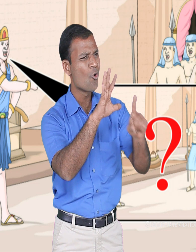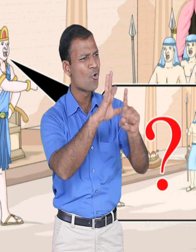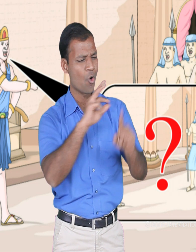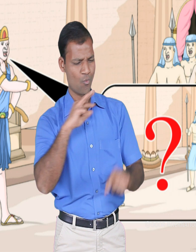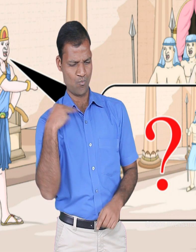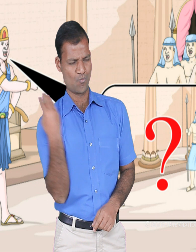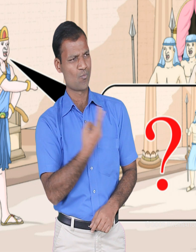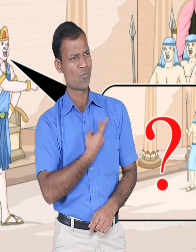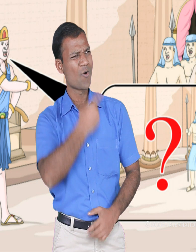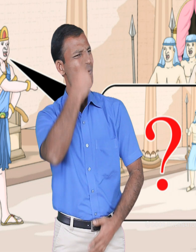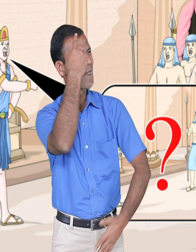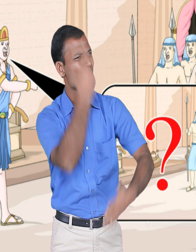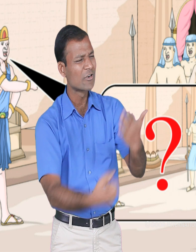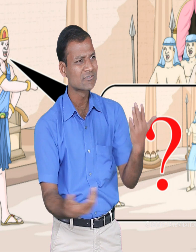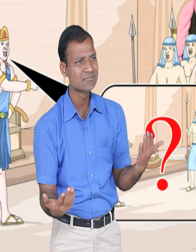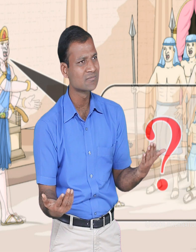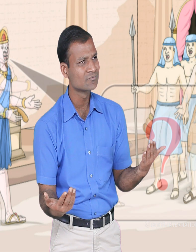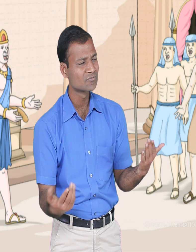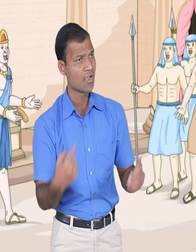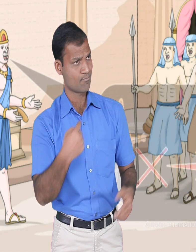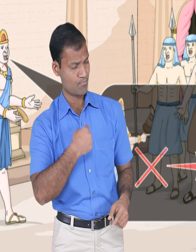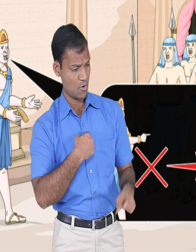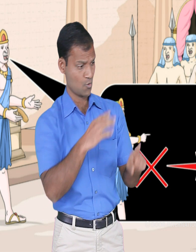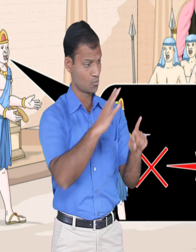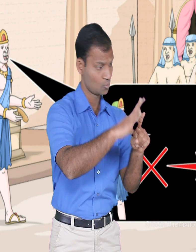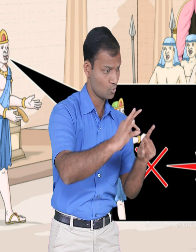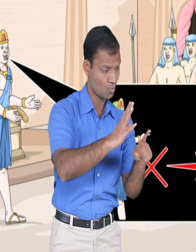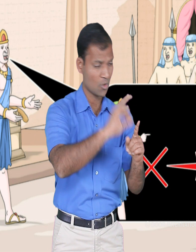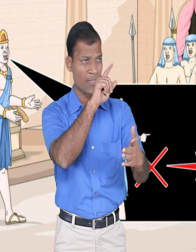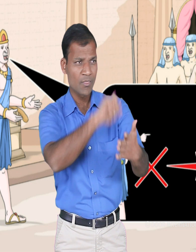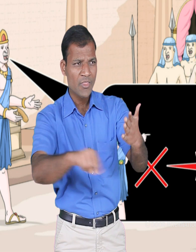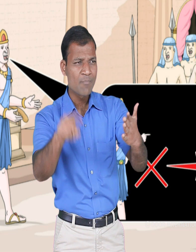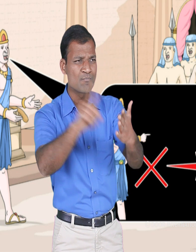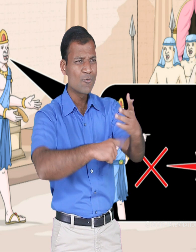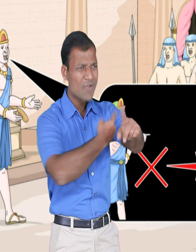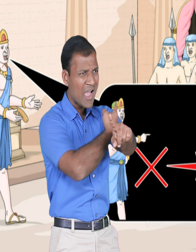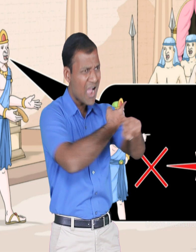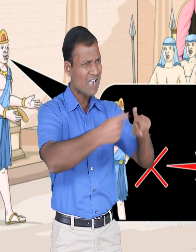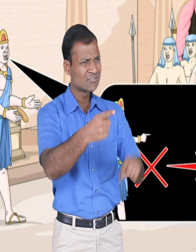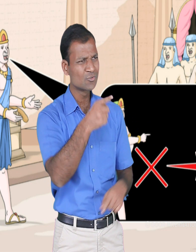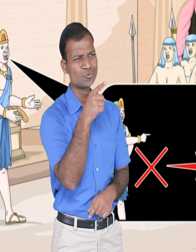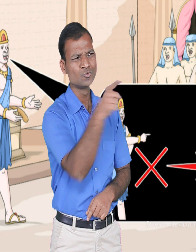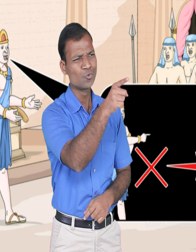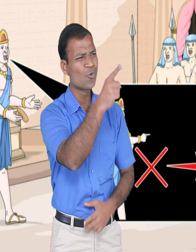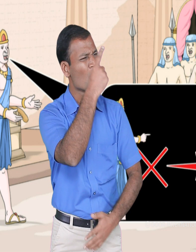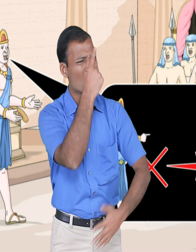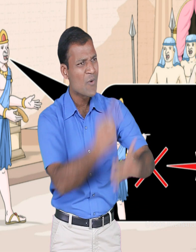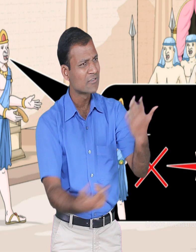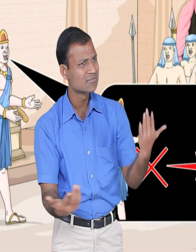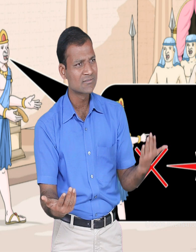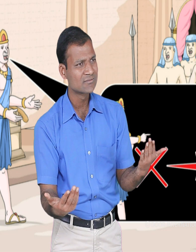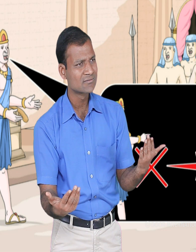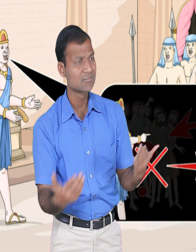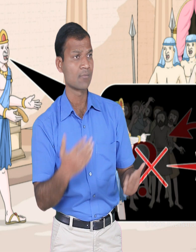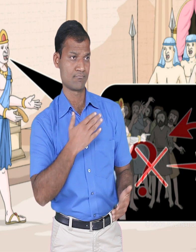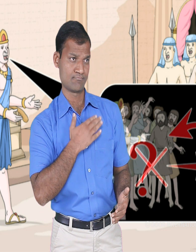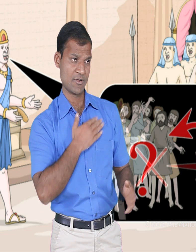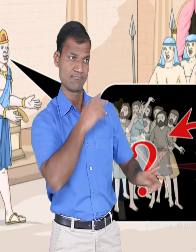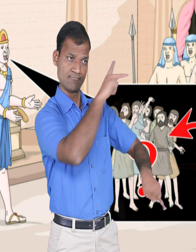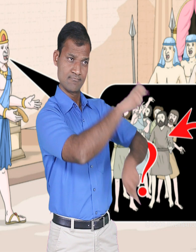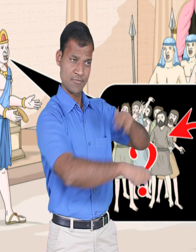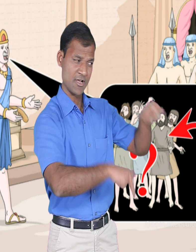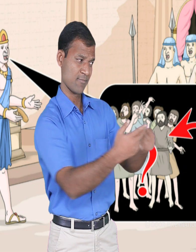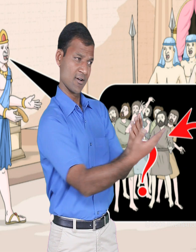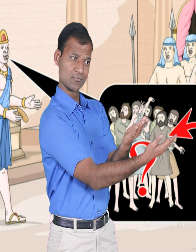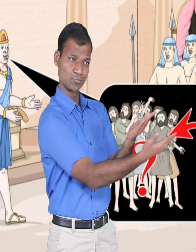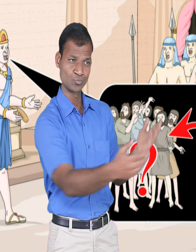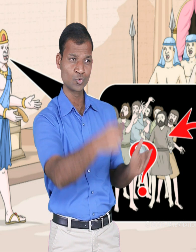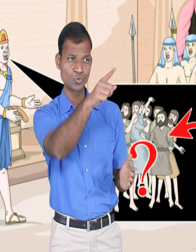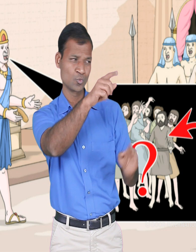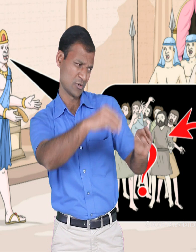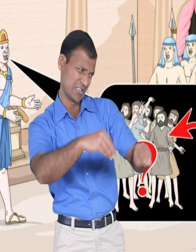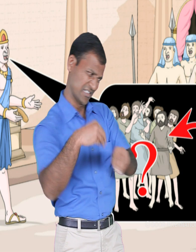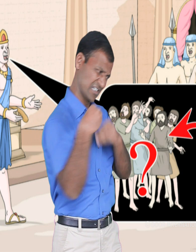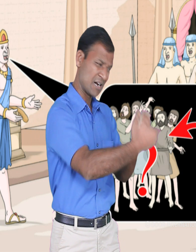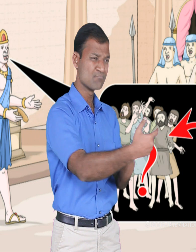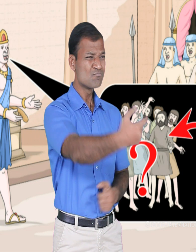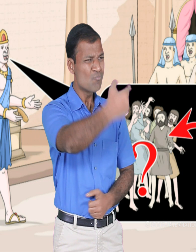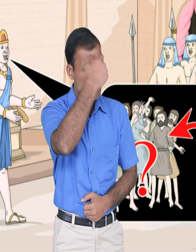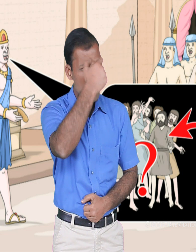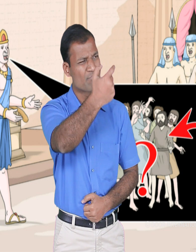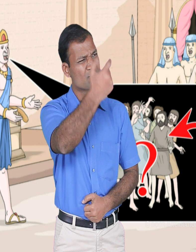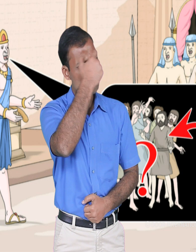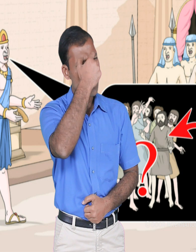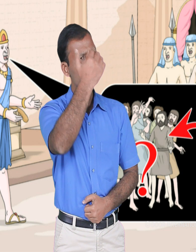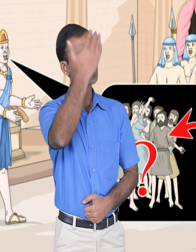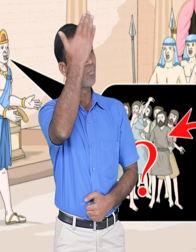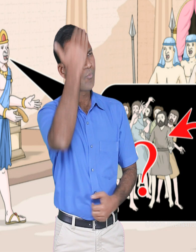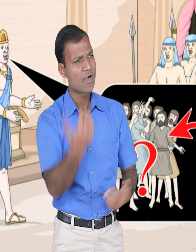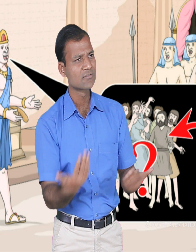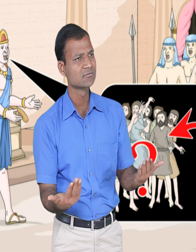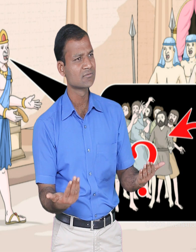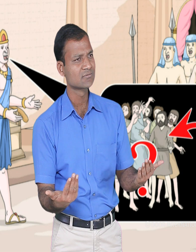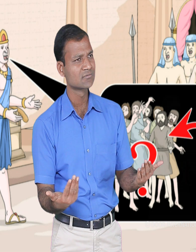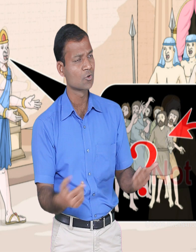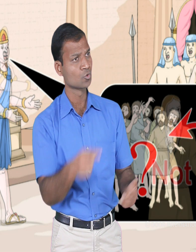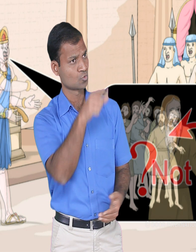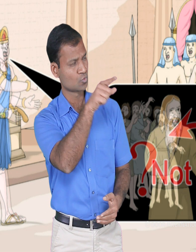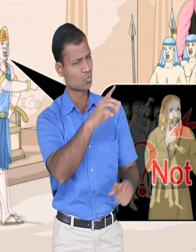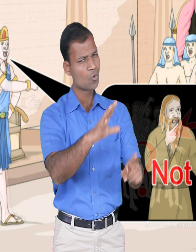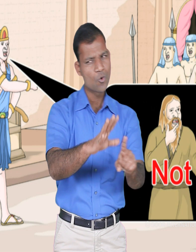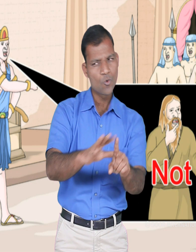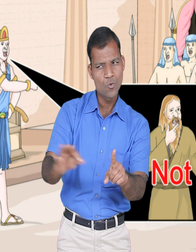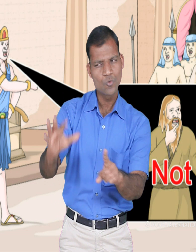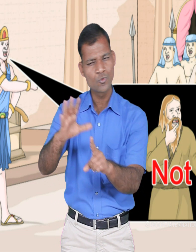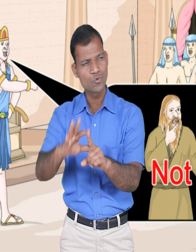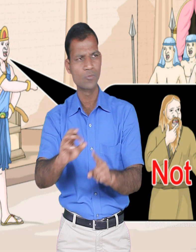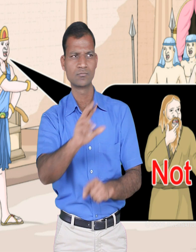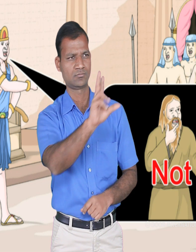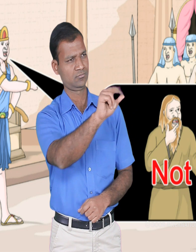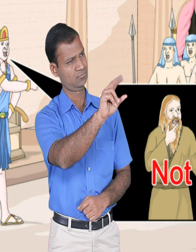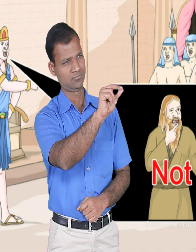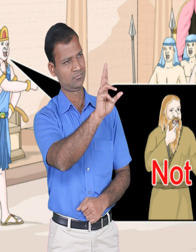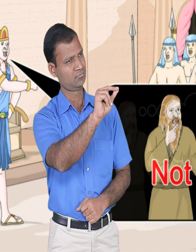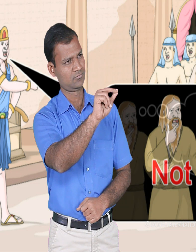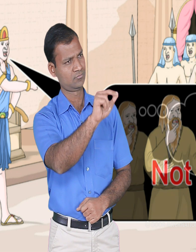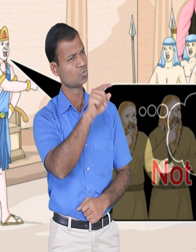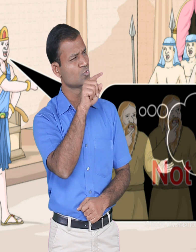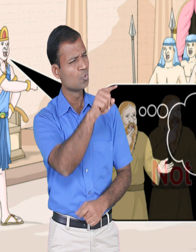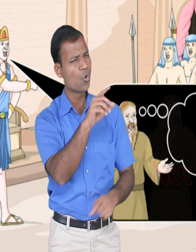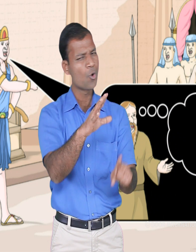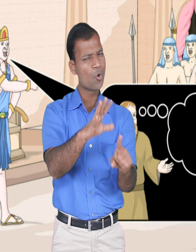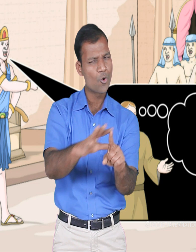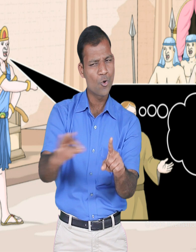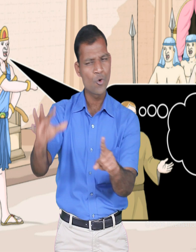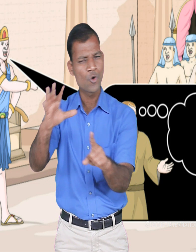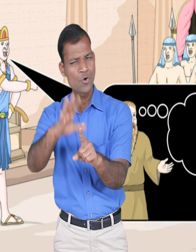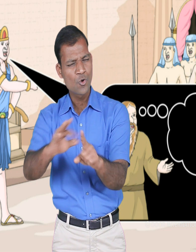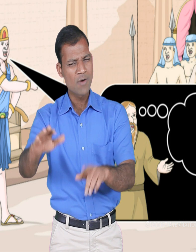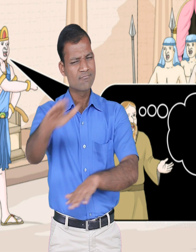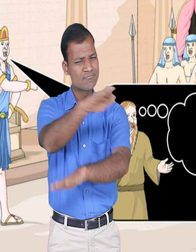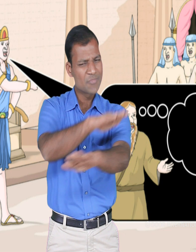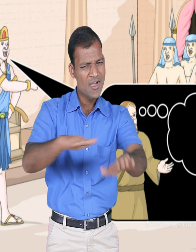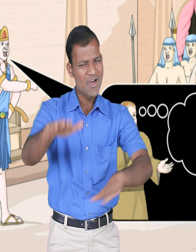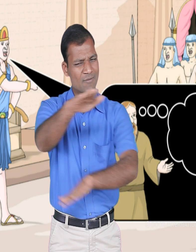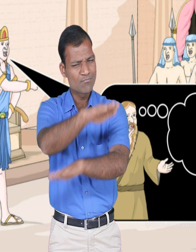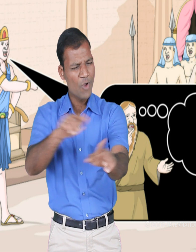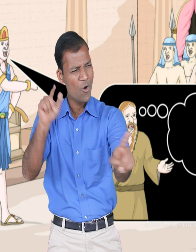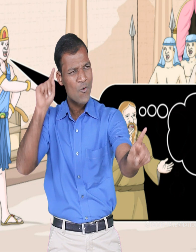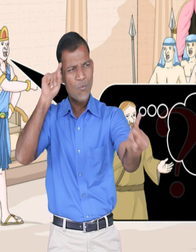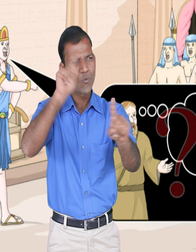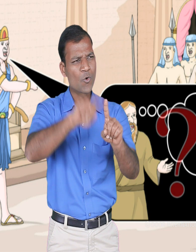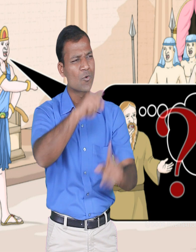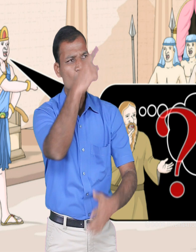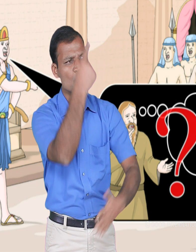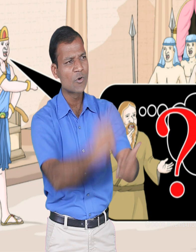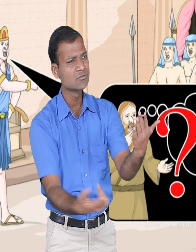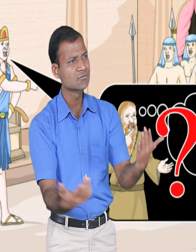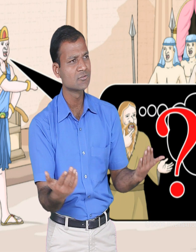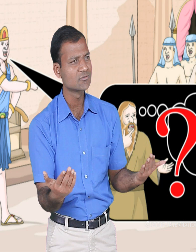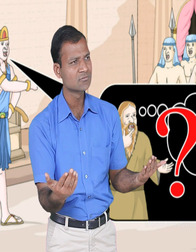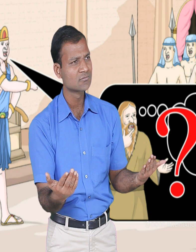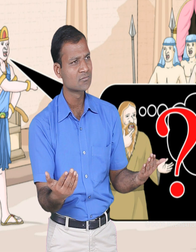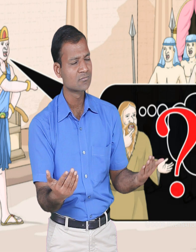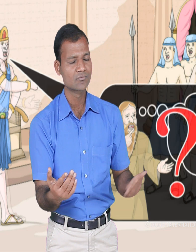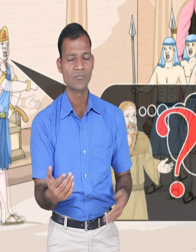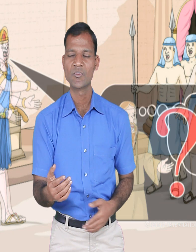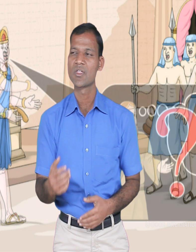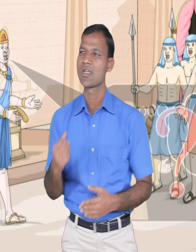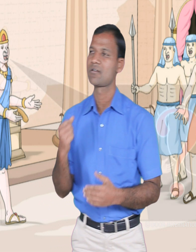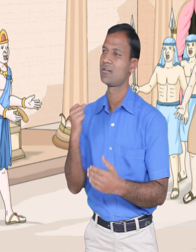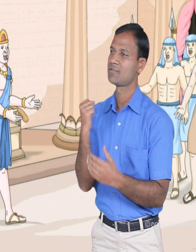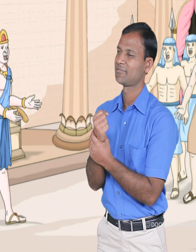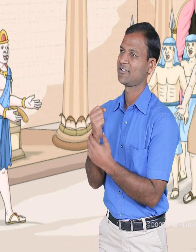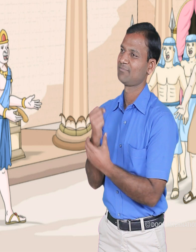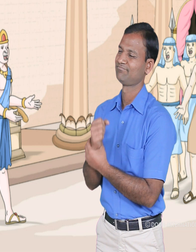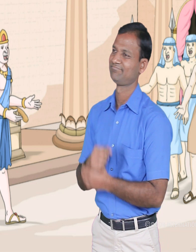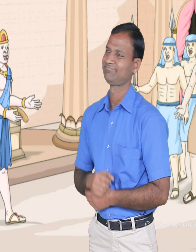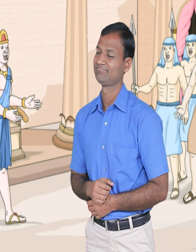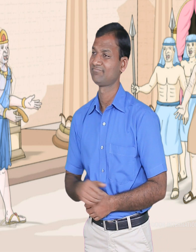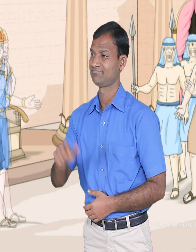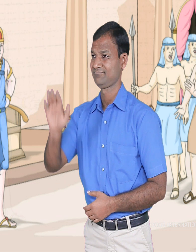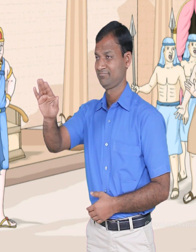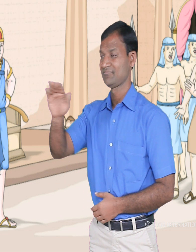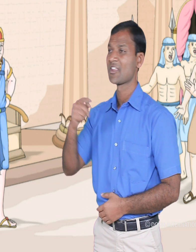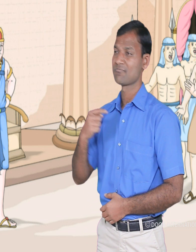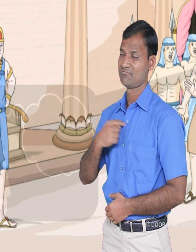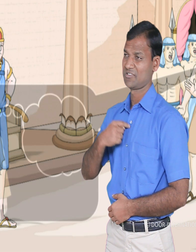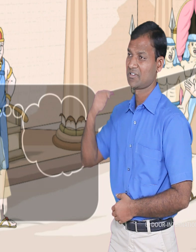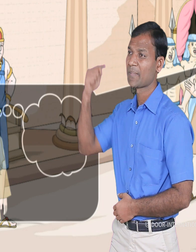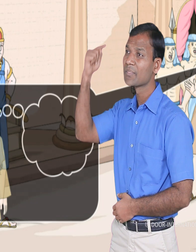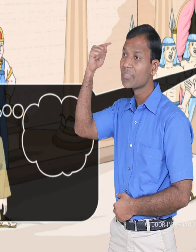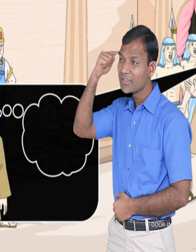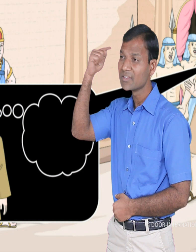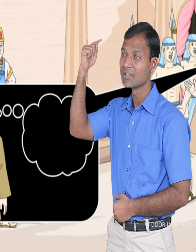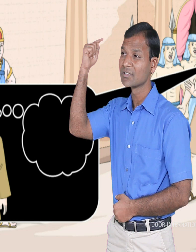How have I sinned against you, that you have brought such tremendous guilt upon me and my kingdom? You have done things to me that should not be done.” Abimelech also asked Abraham, “What prompted you to do such a thing?”